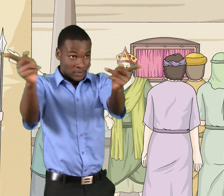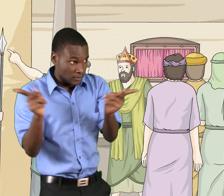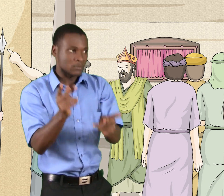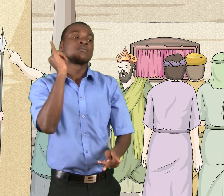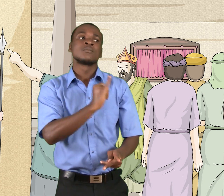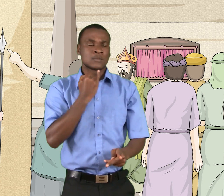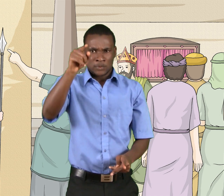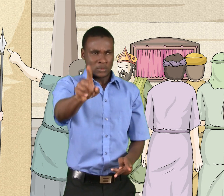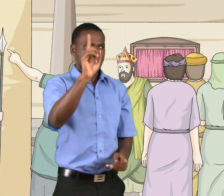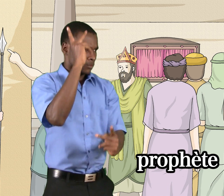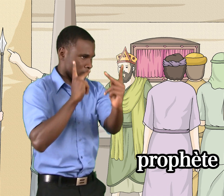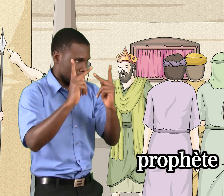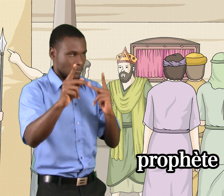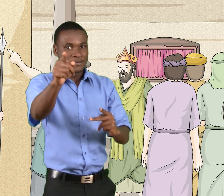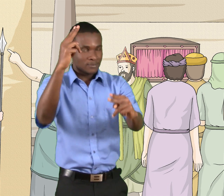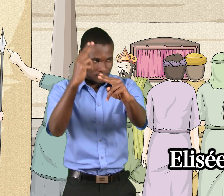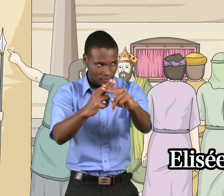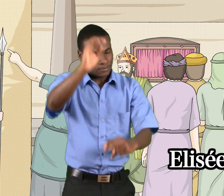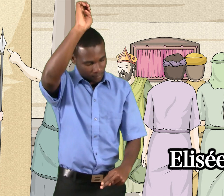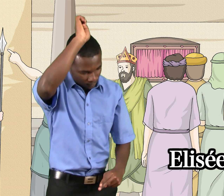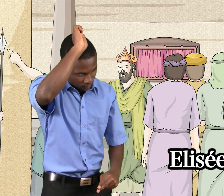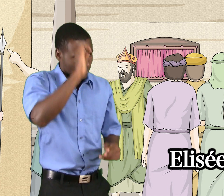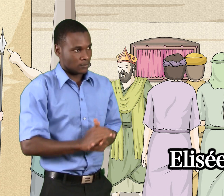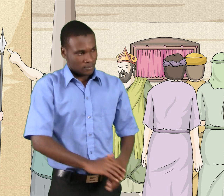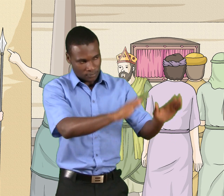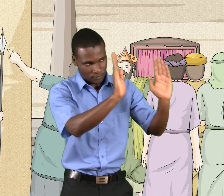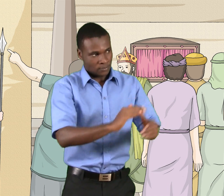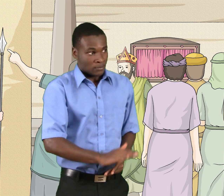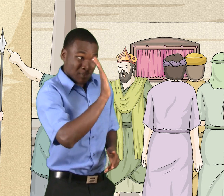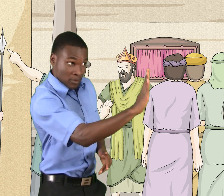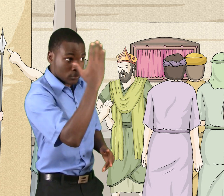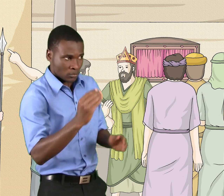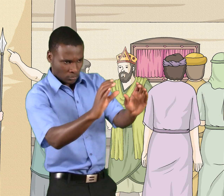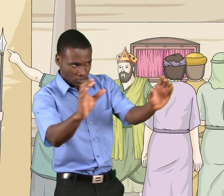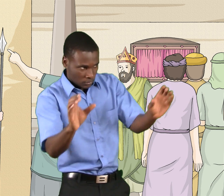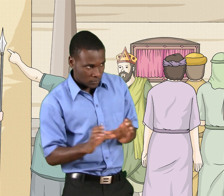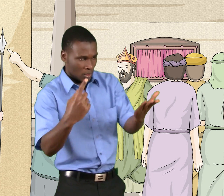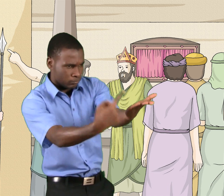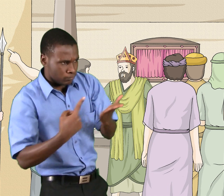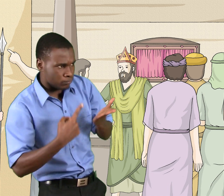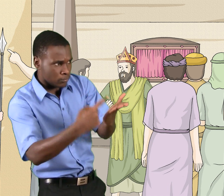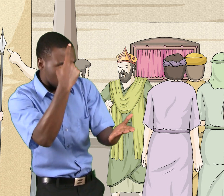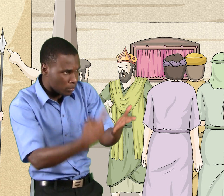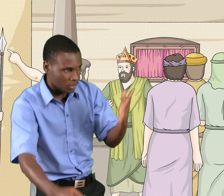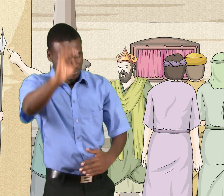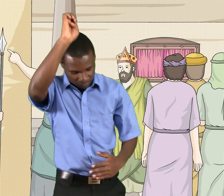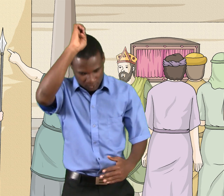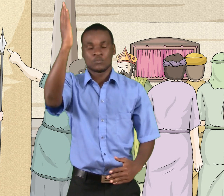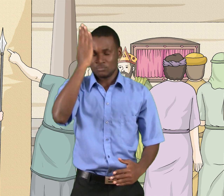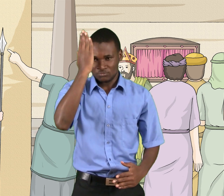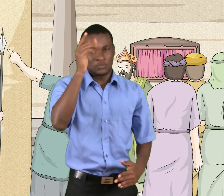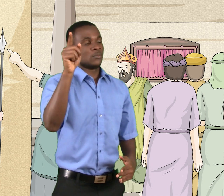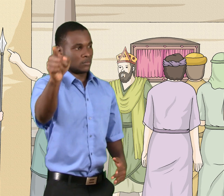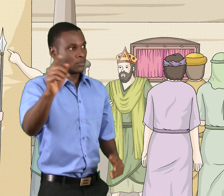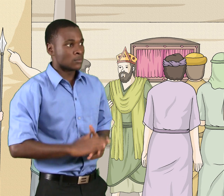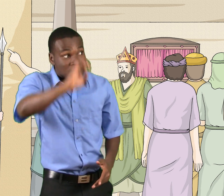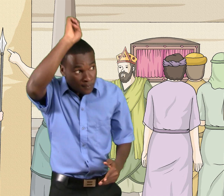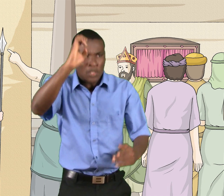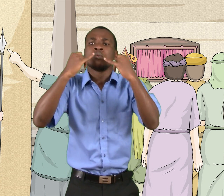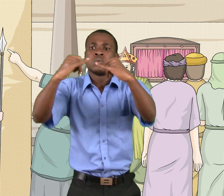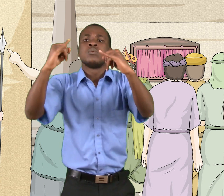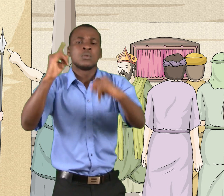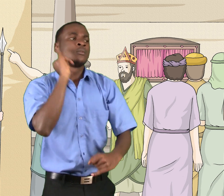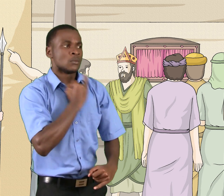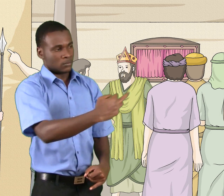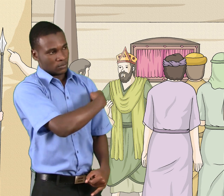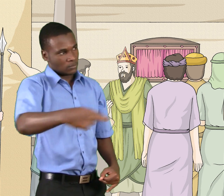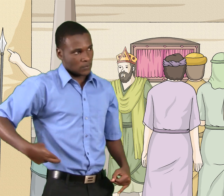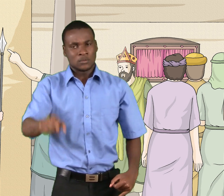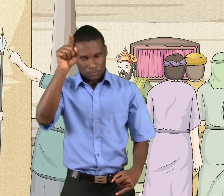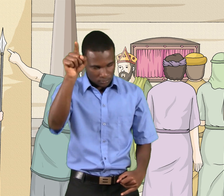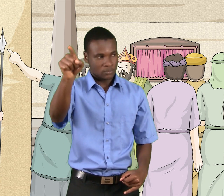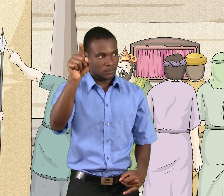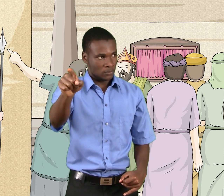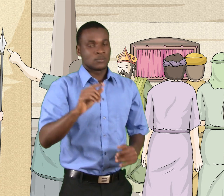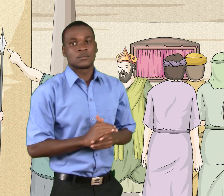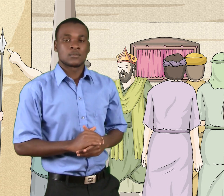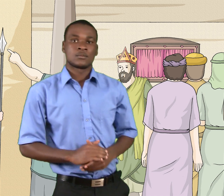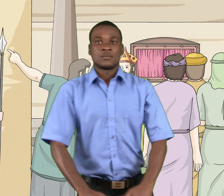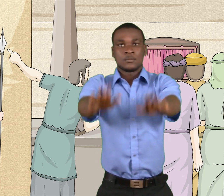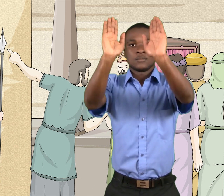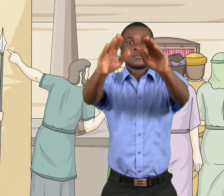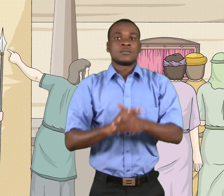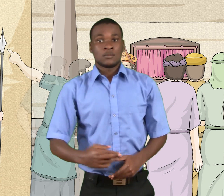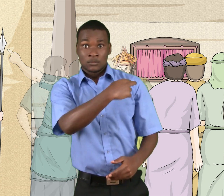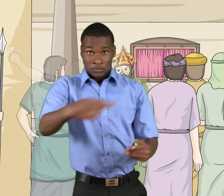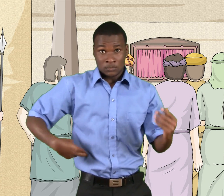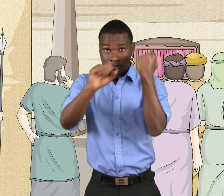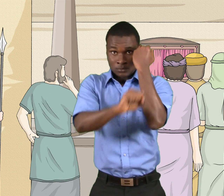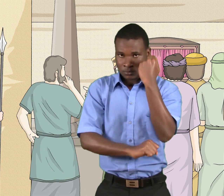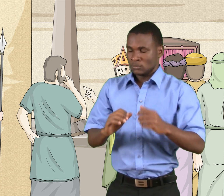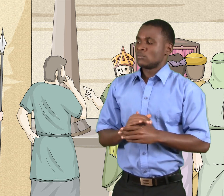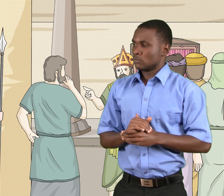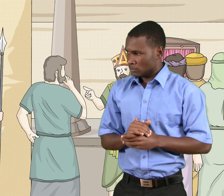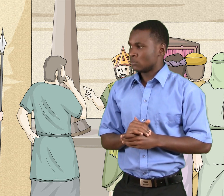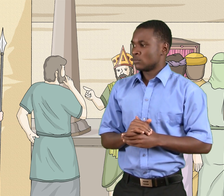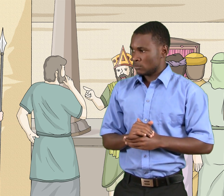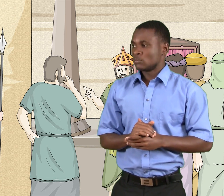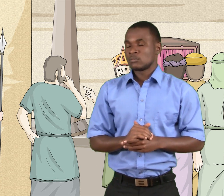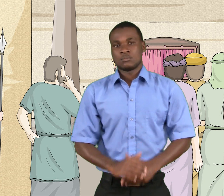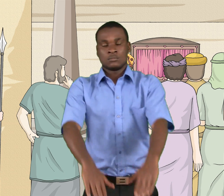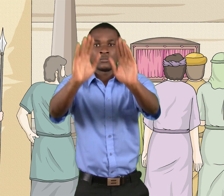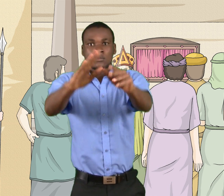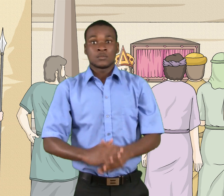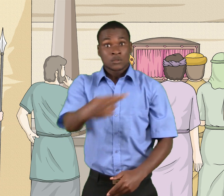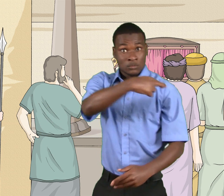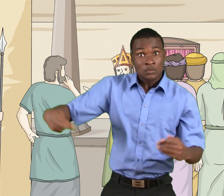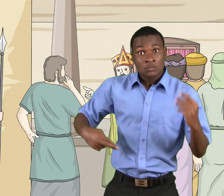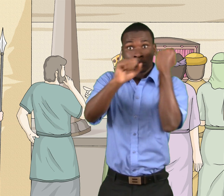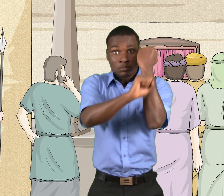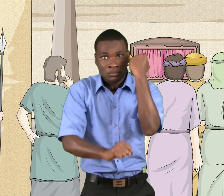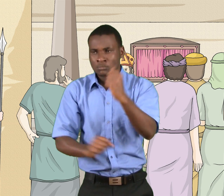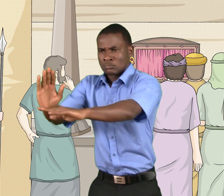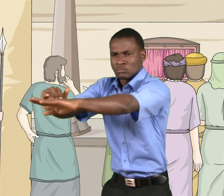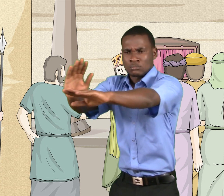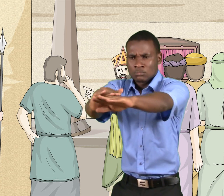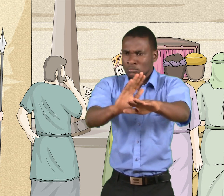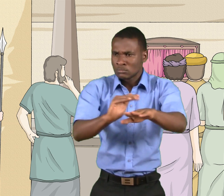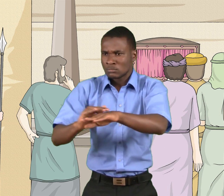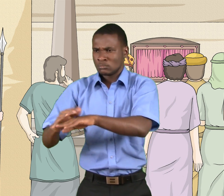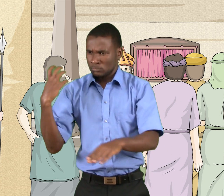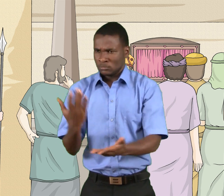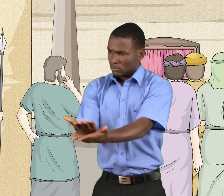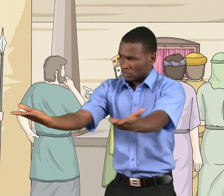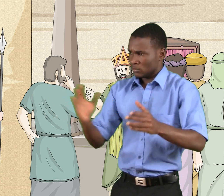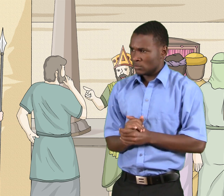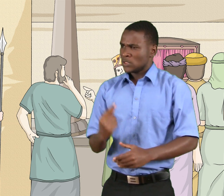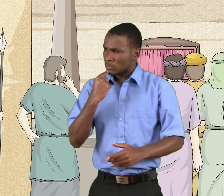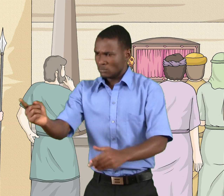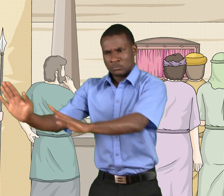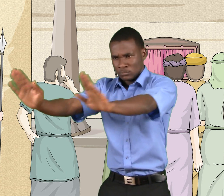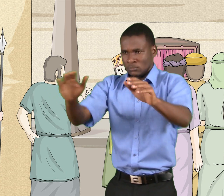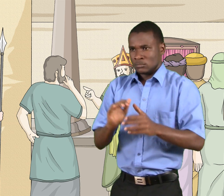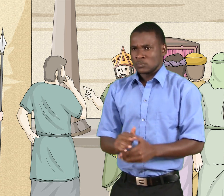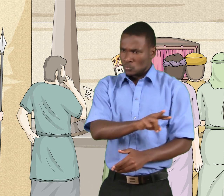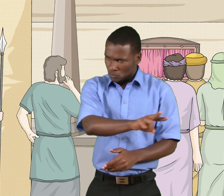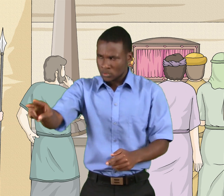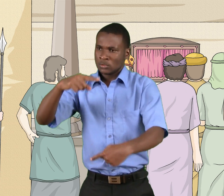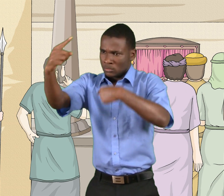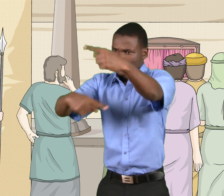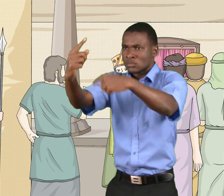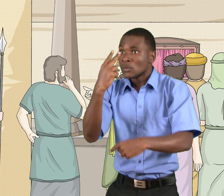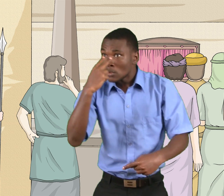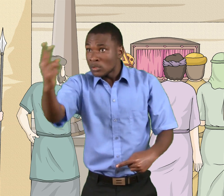For Elisha, the prophet in Israel, tells the king of Israel the very words you speak in your bedroom.”